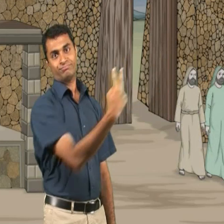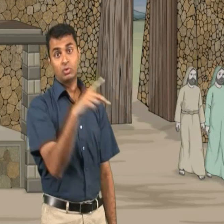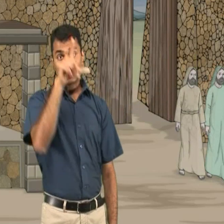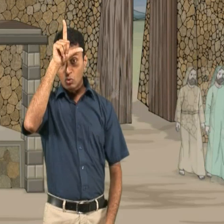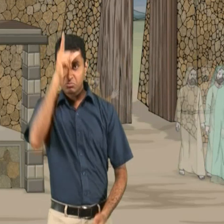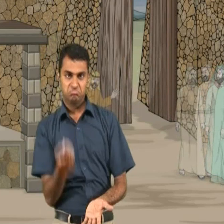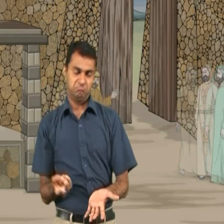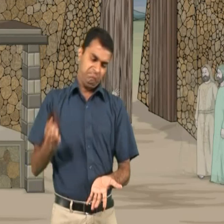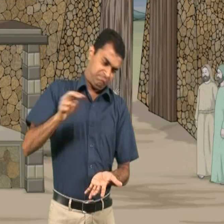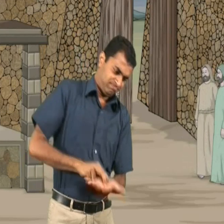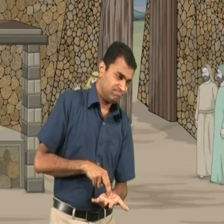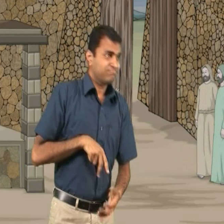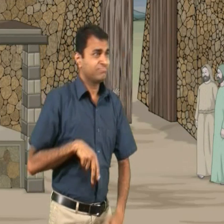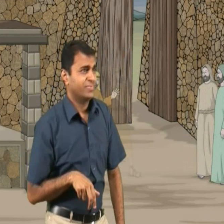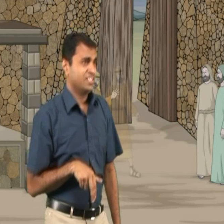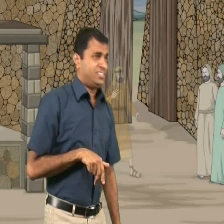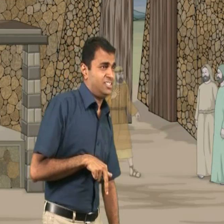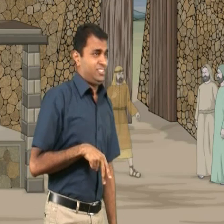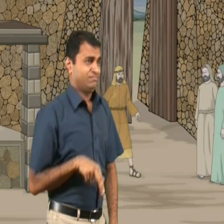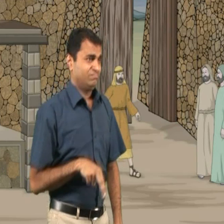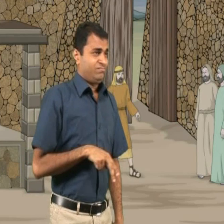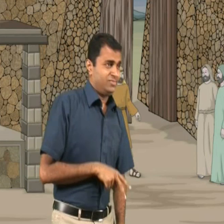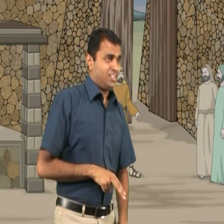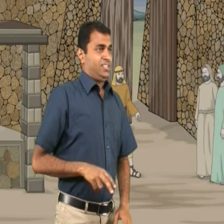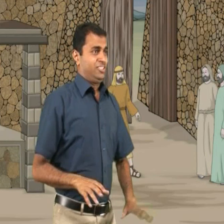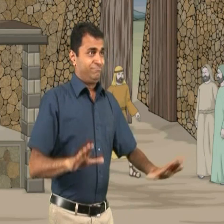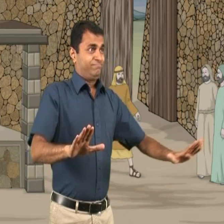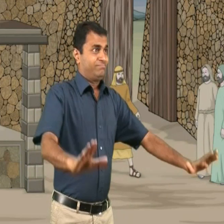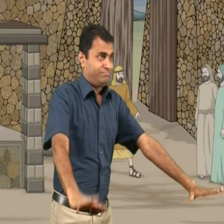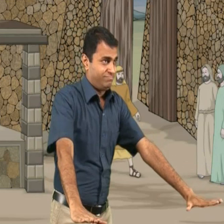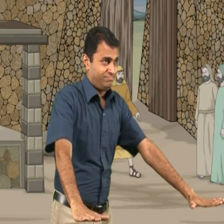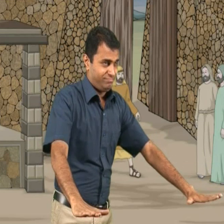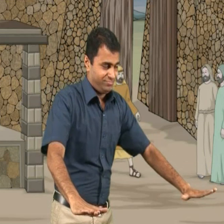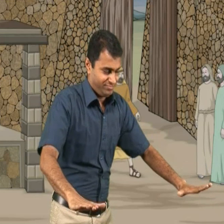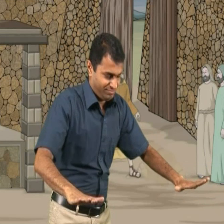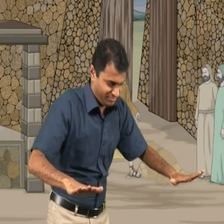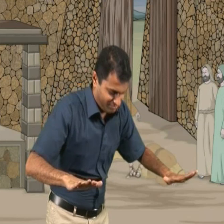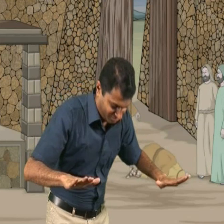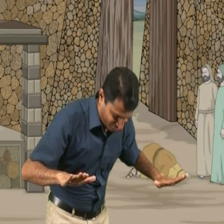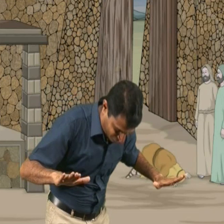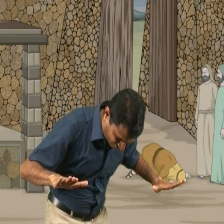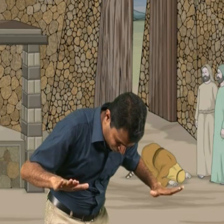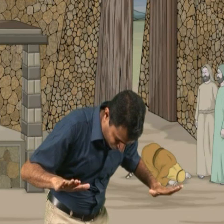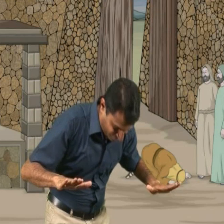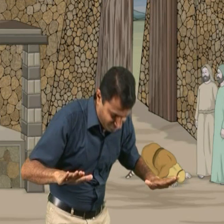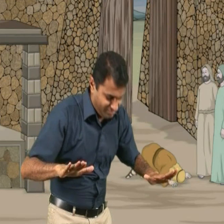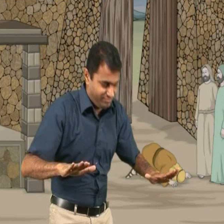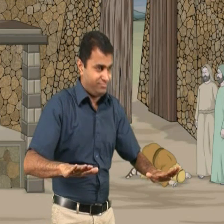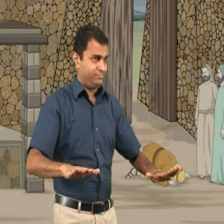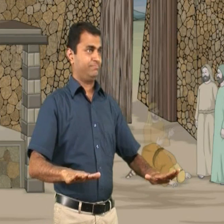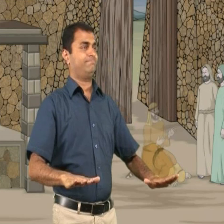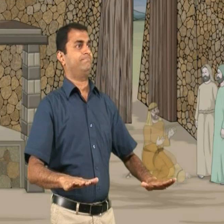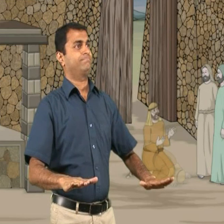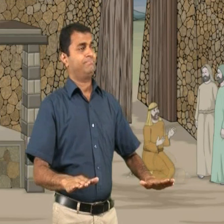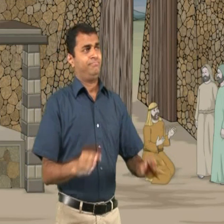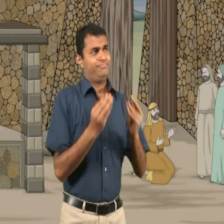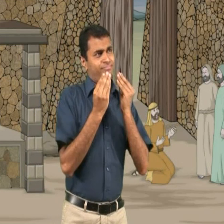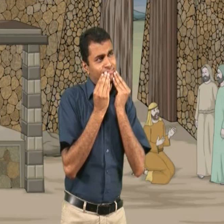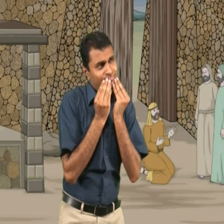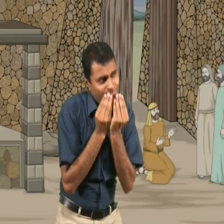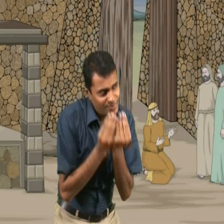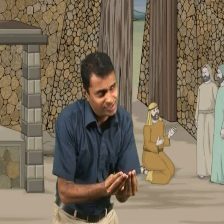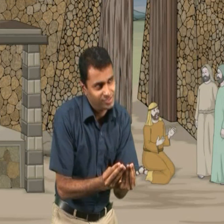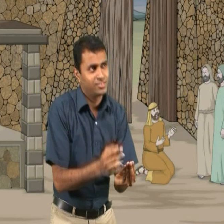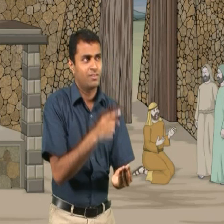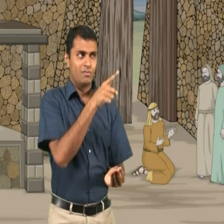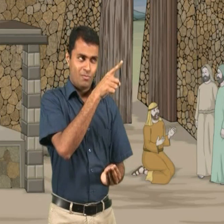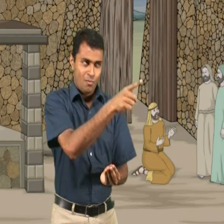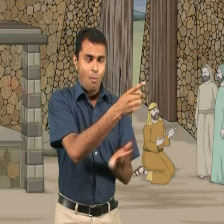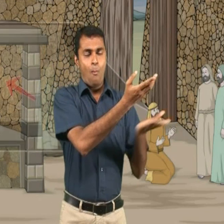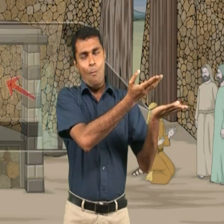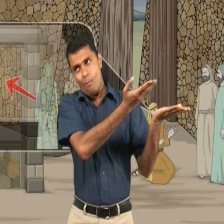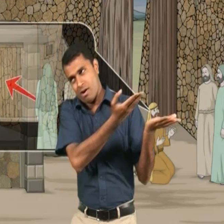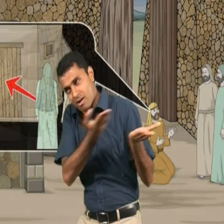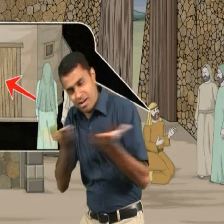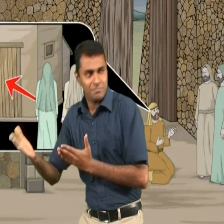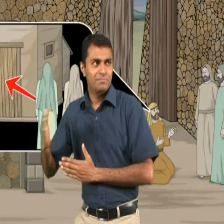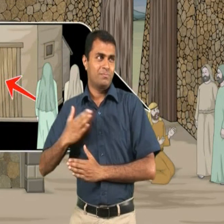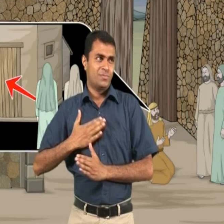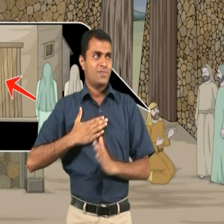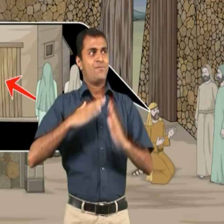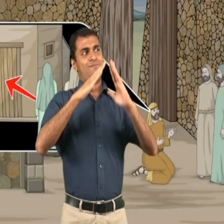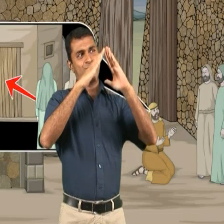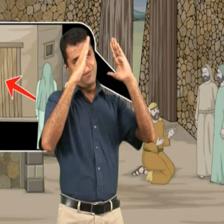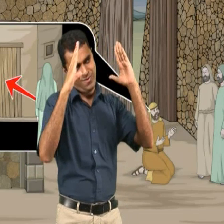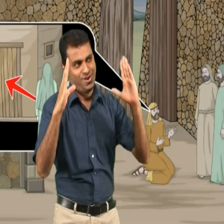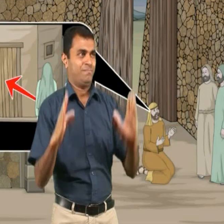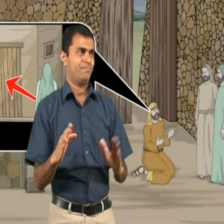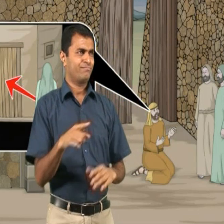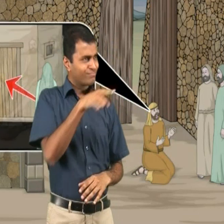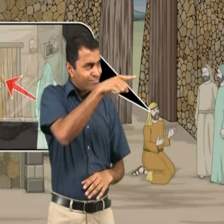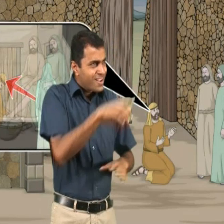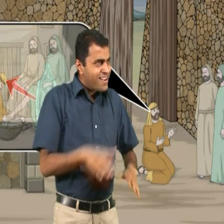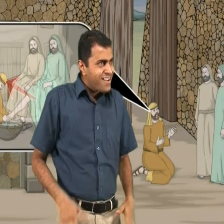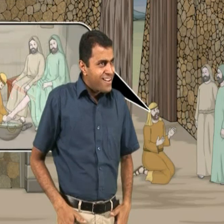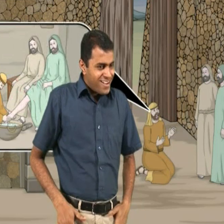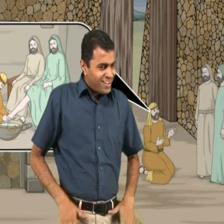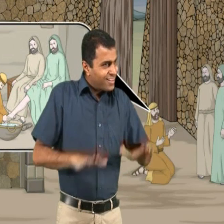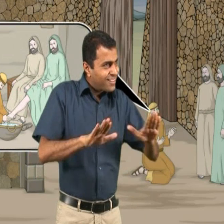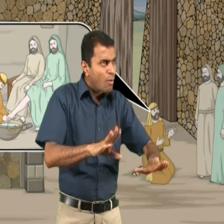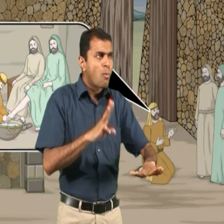When Lot saw them, he got up to meet them, bowed facedown, and said, “My lords, please turn aside into the house of your servant;